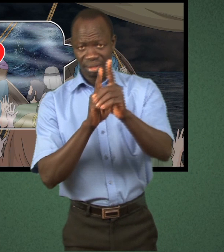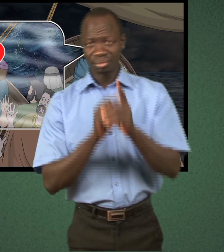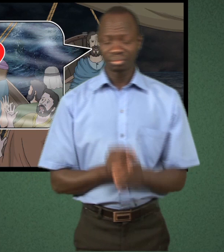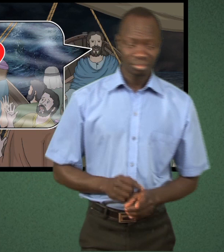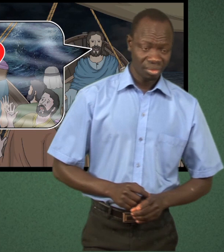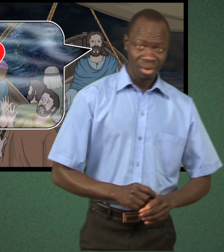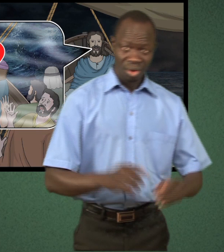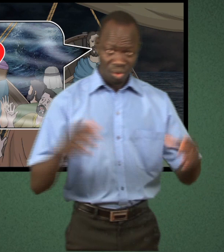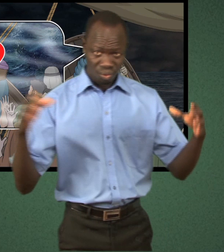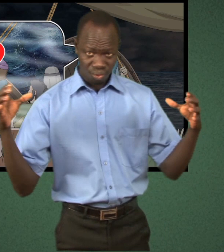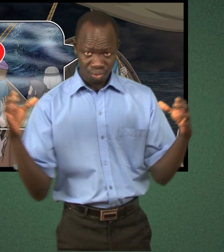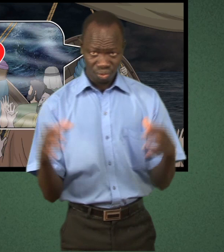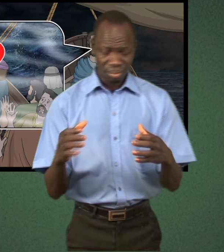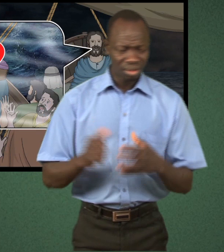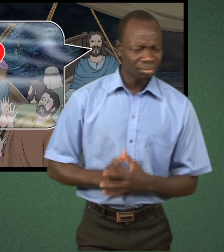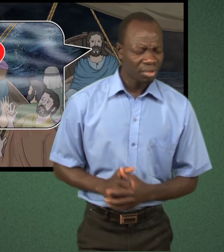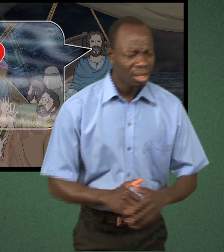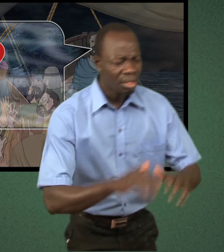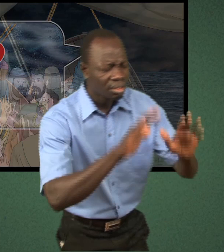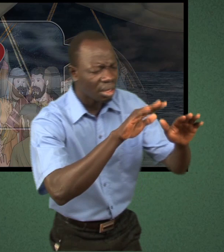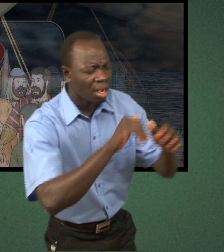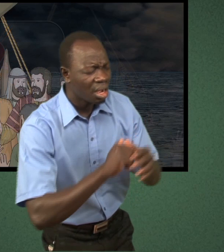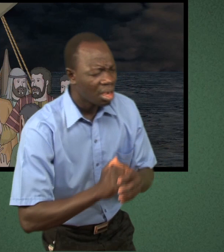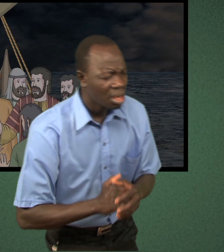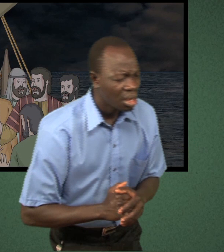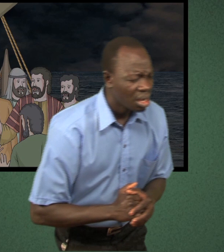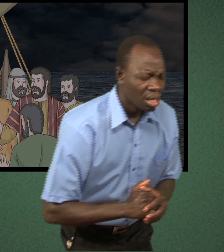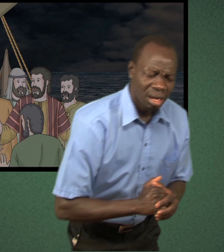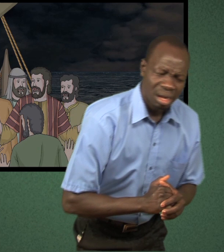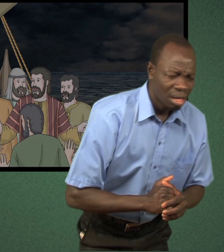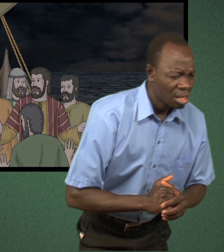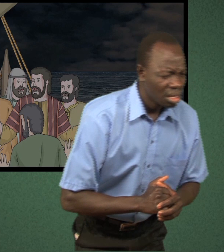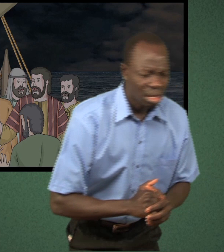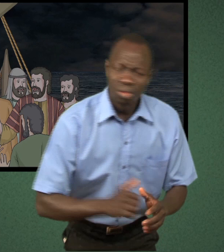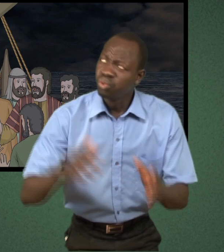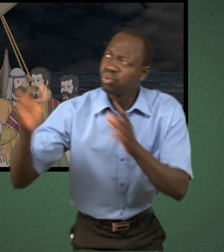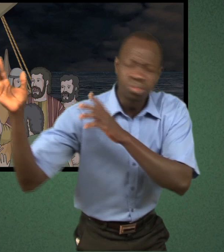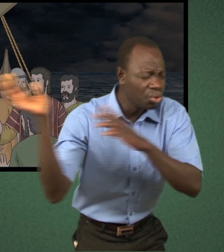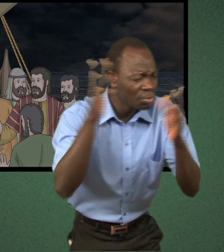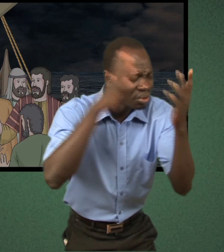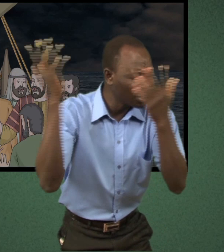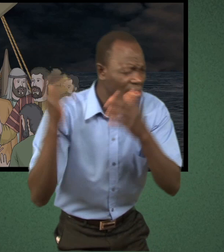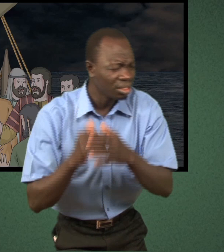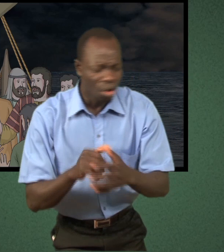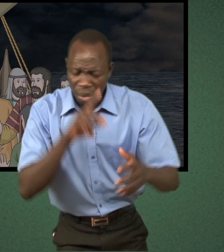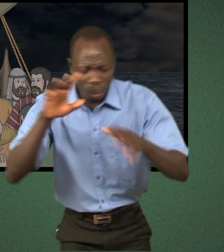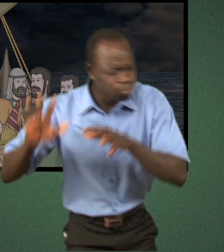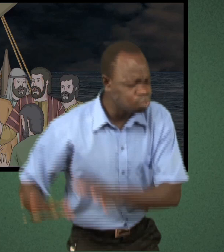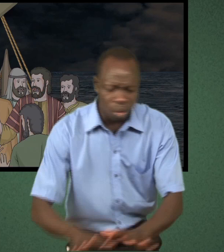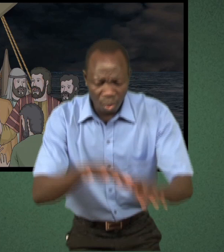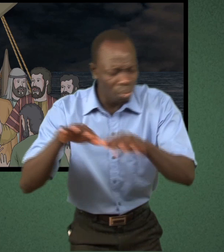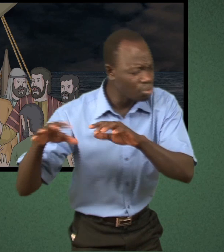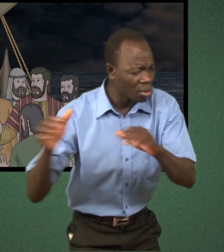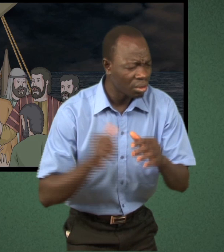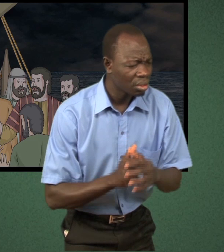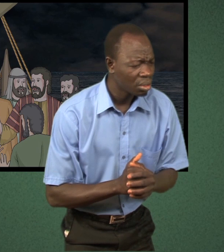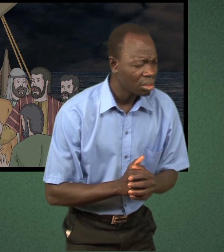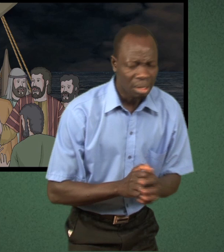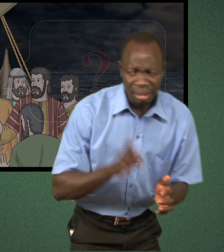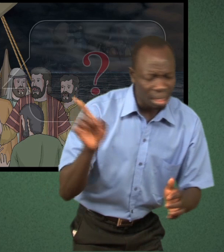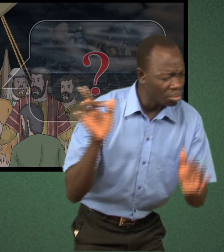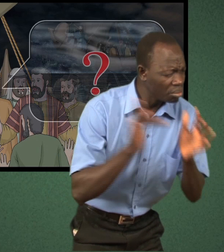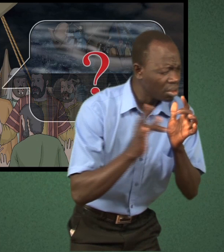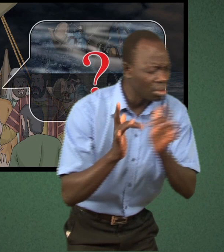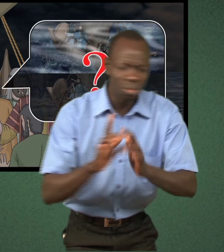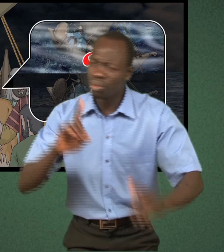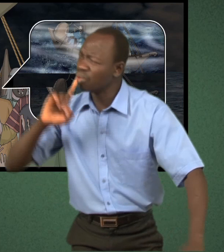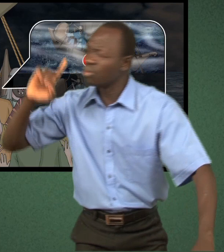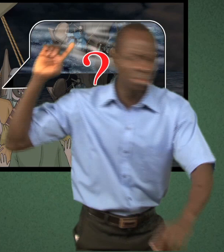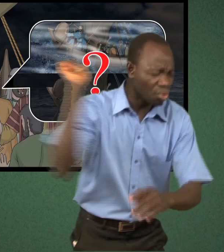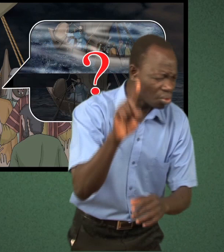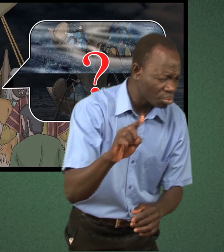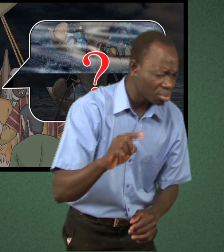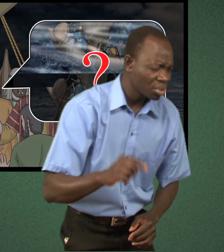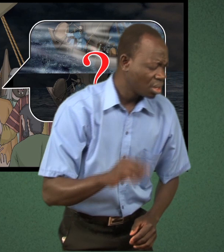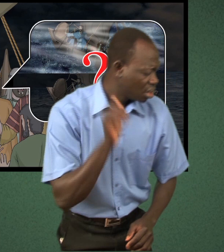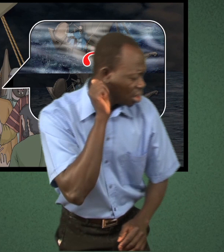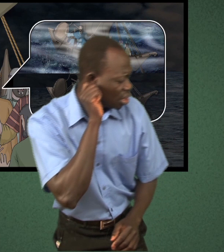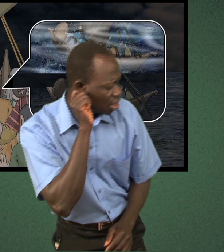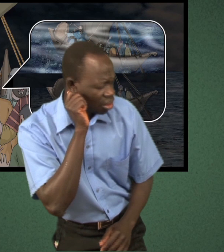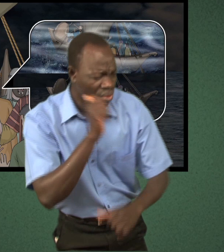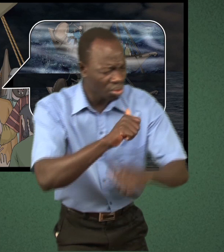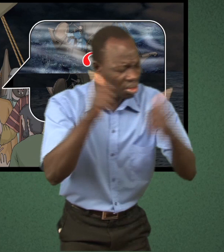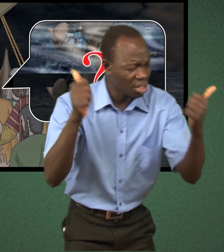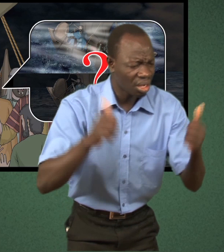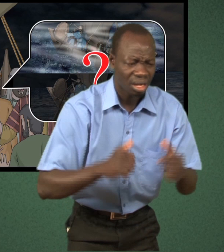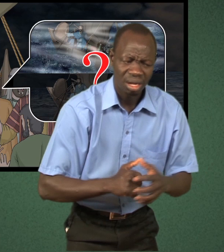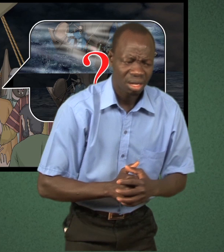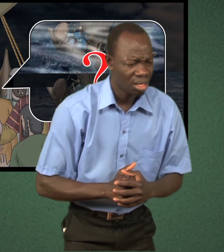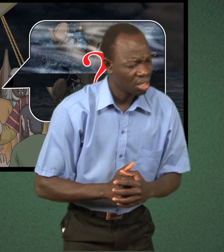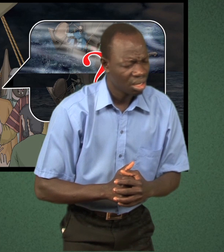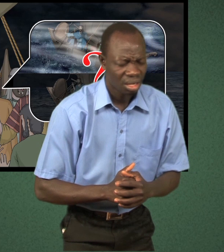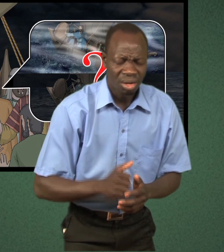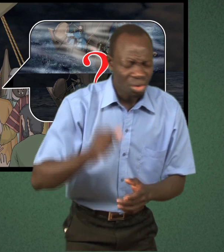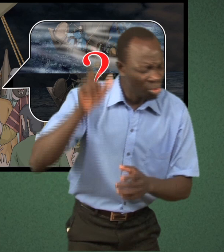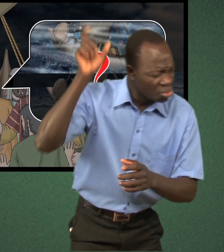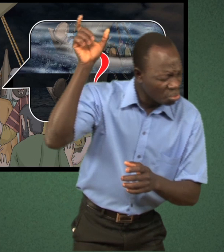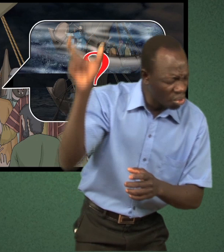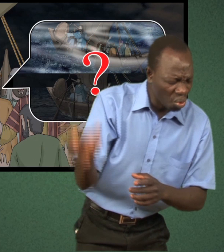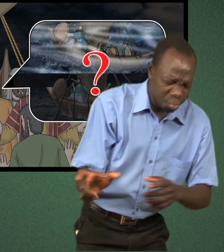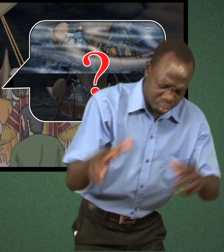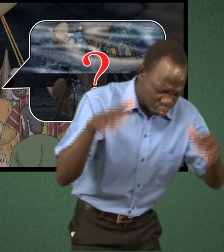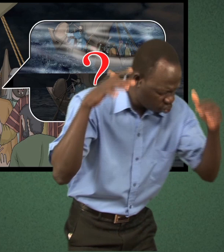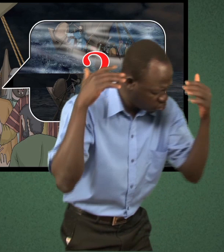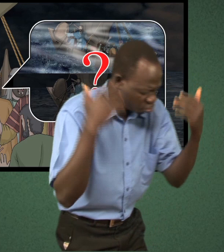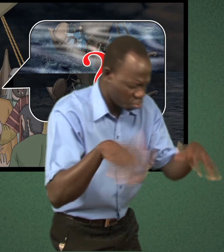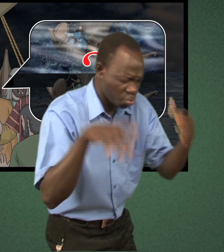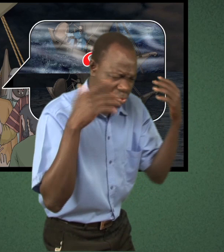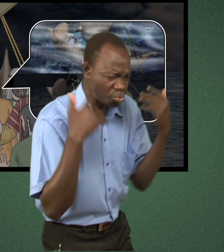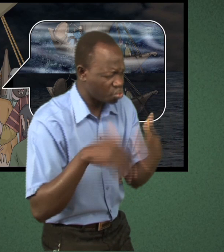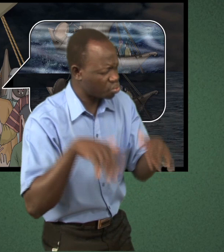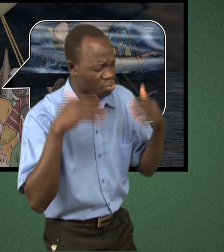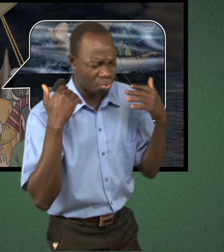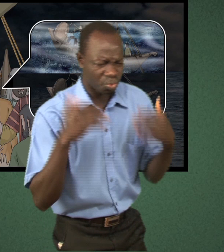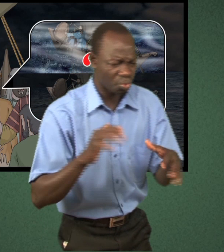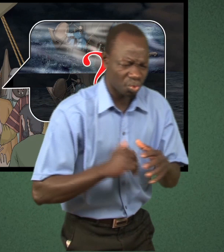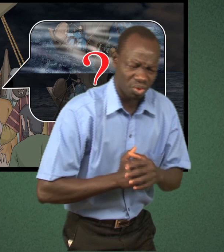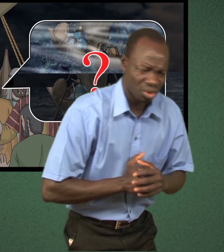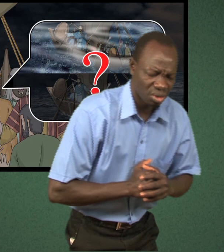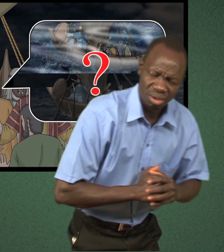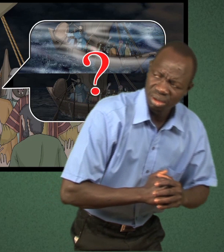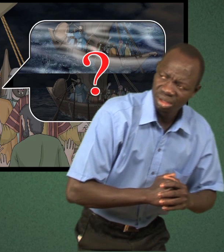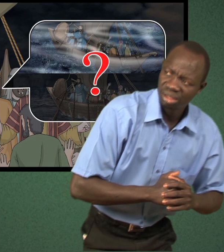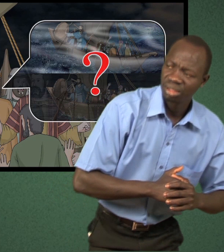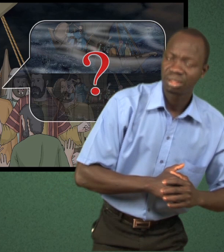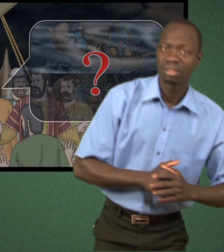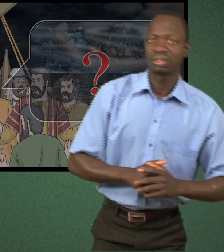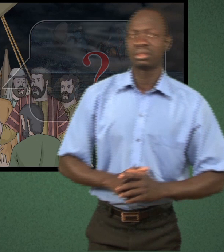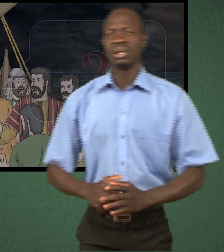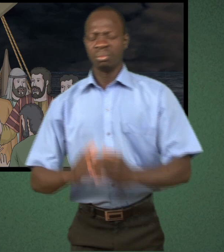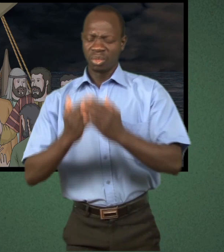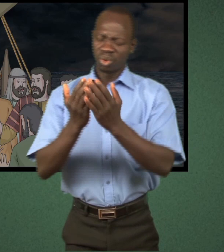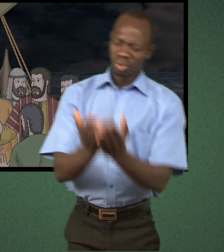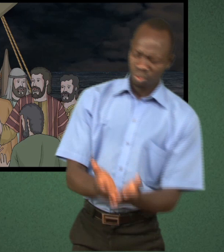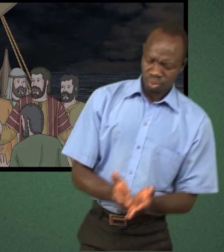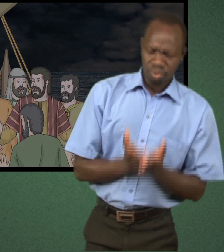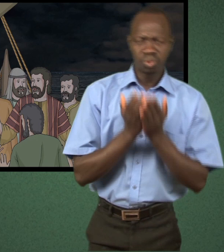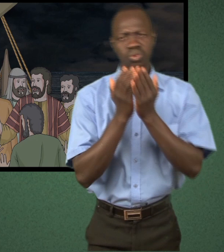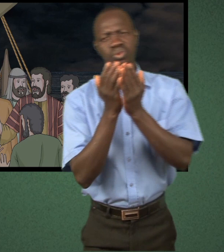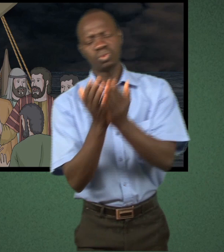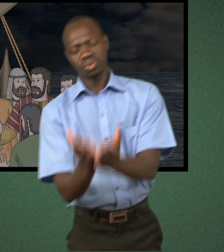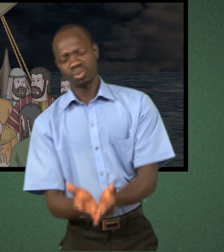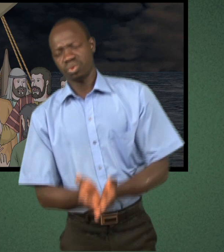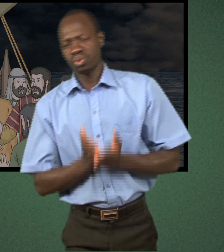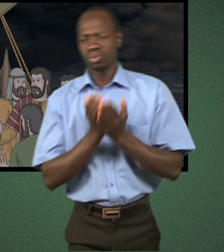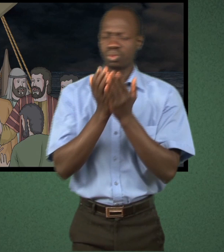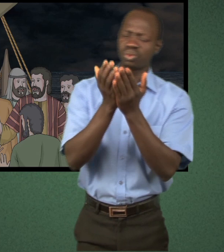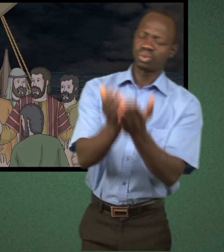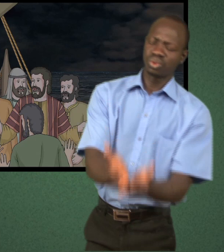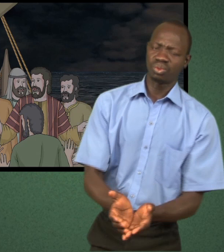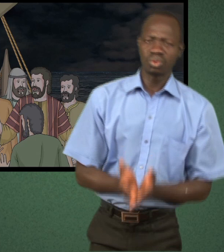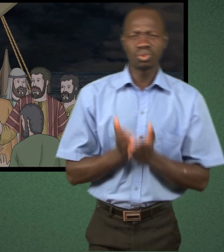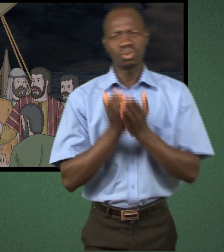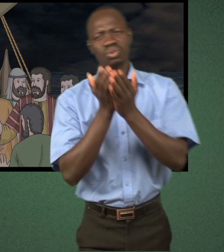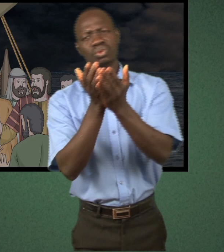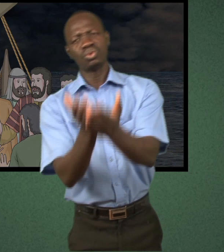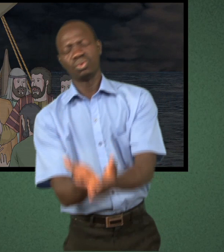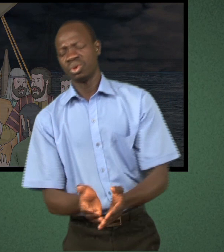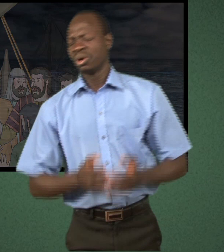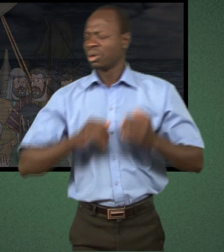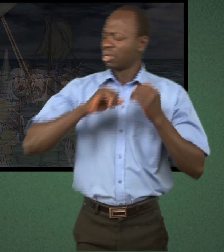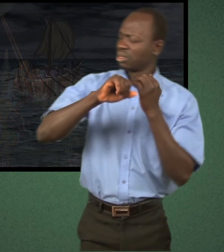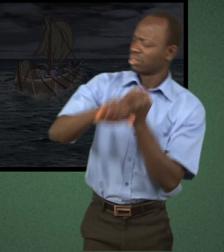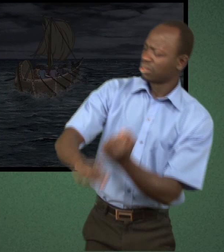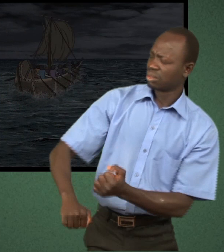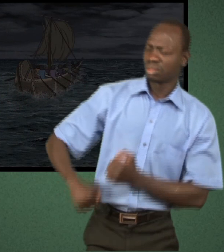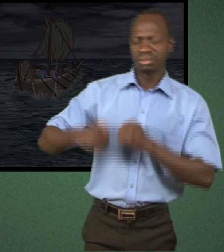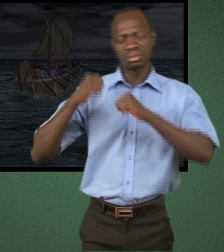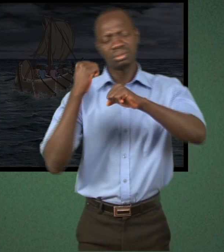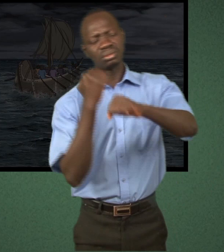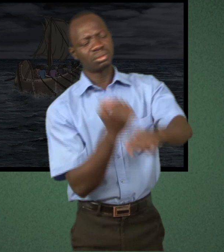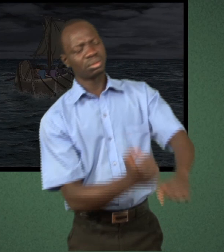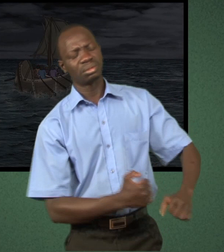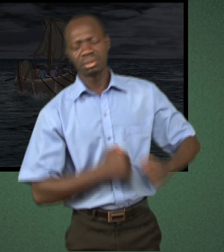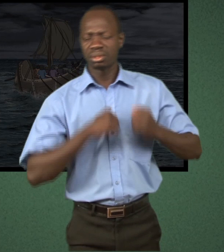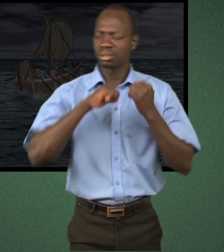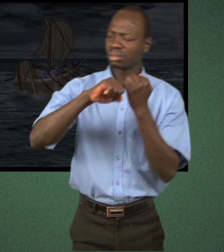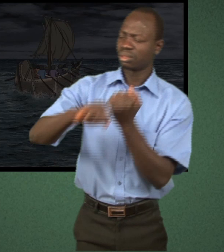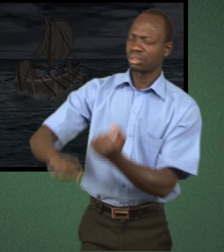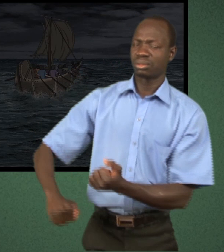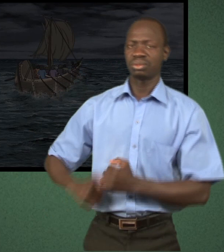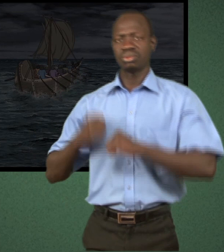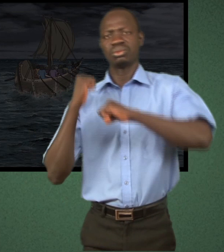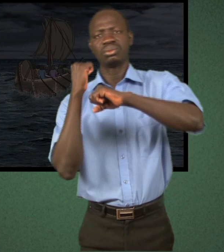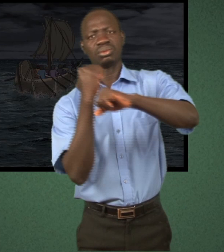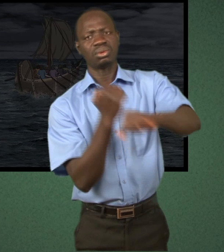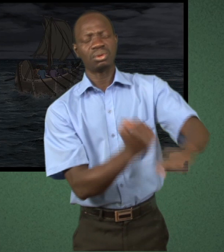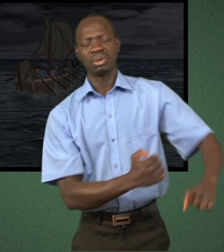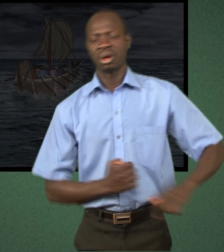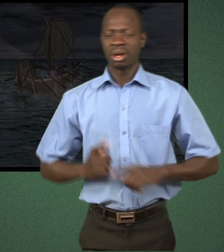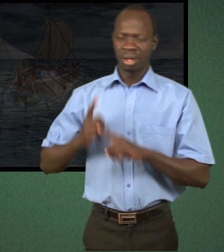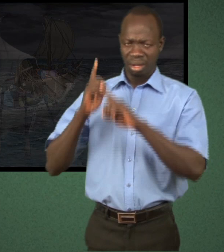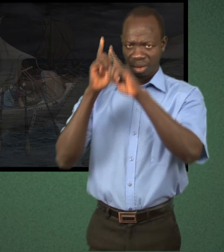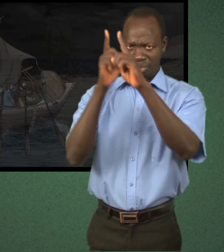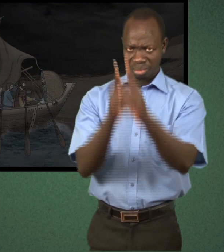Overwhelmed with fear, they asked one another, “Who is this, that even the wind and the sea obey Him?”